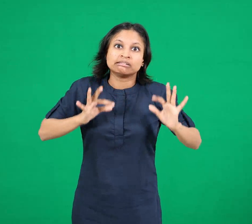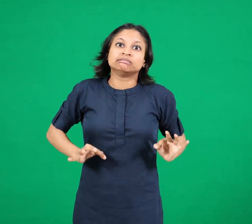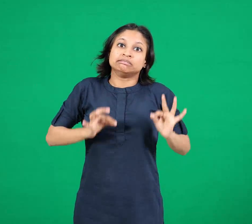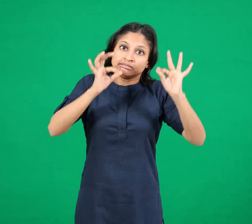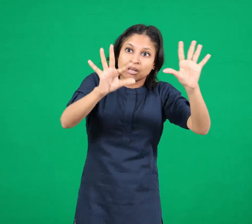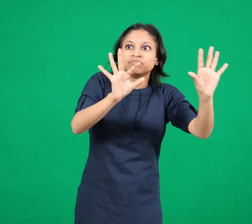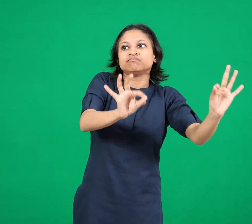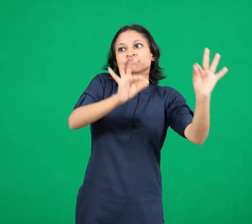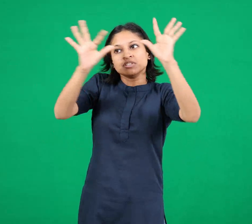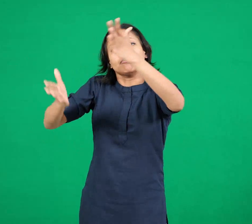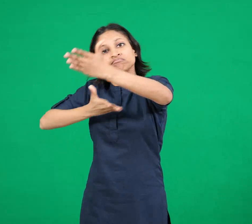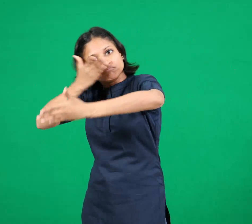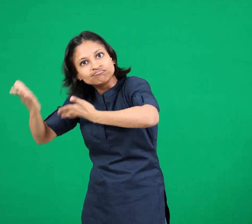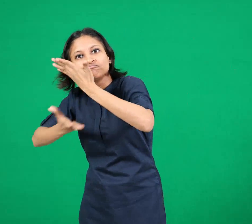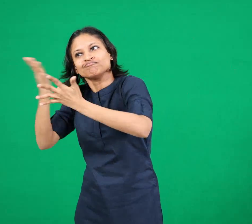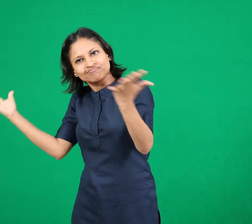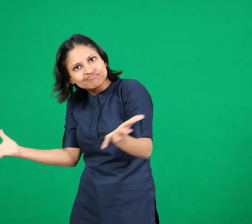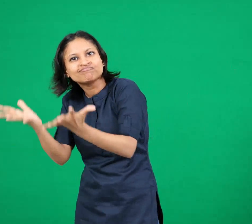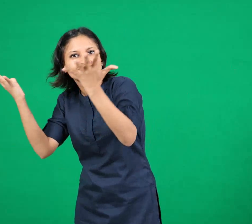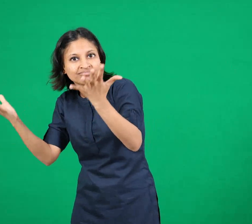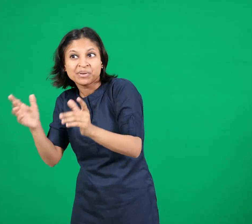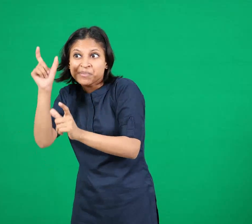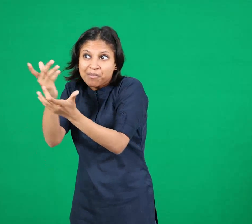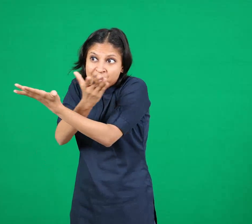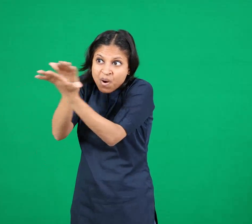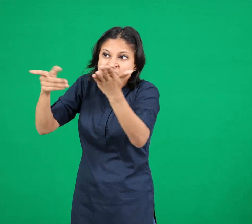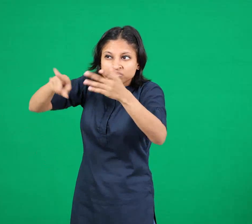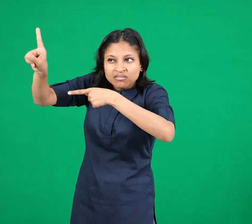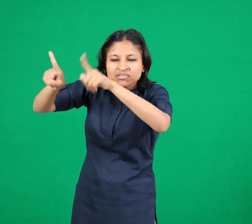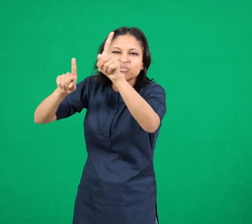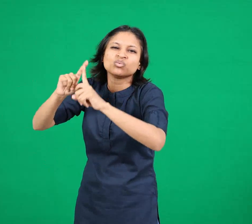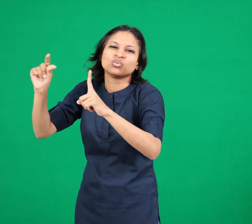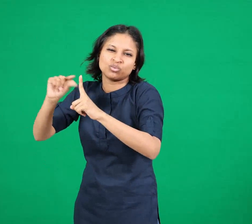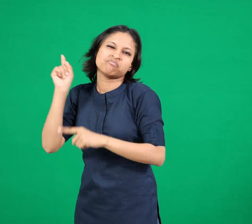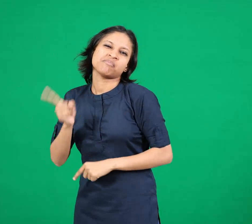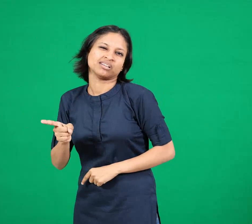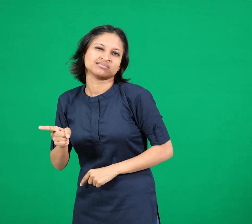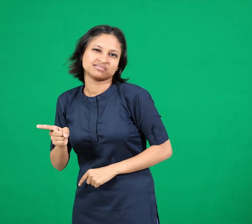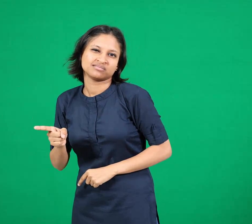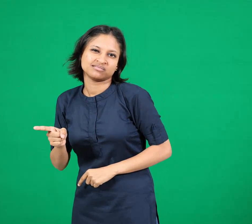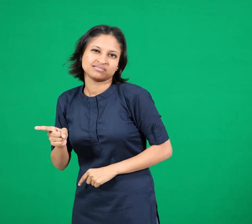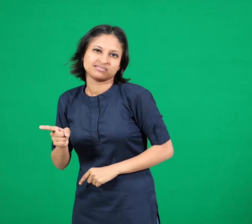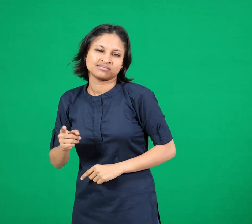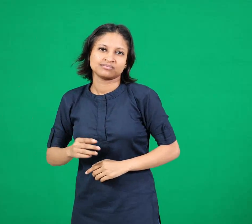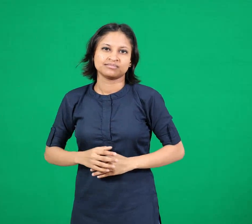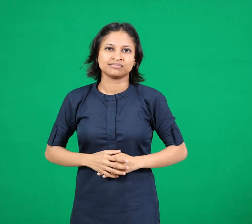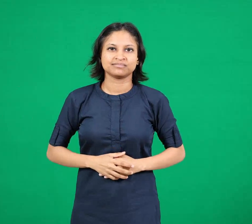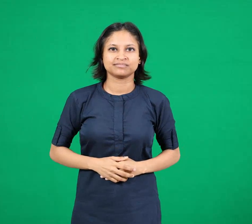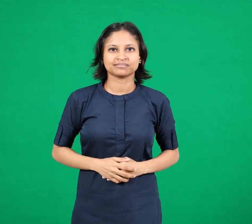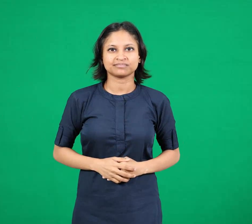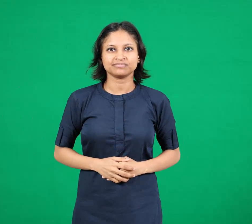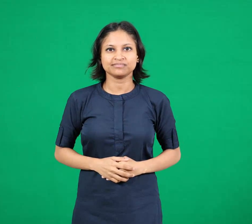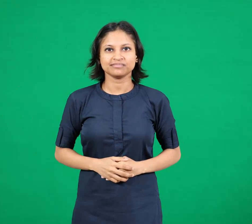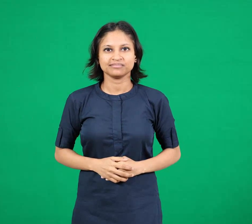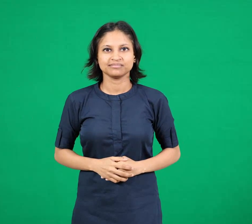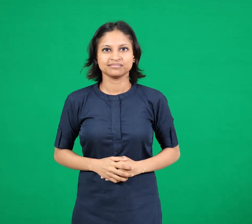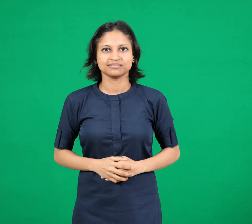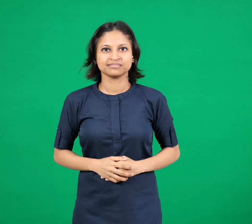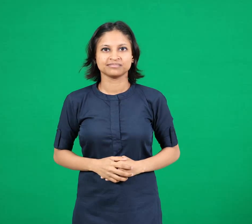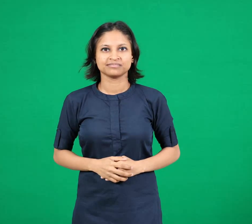Command and teach these things.